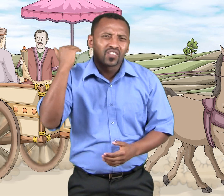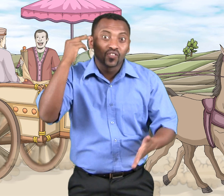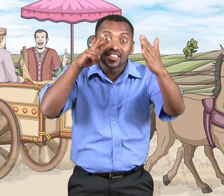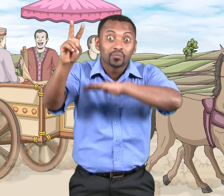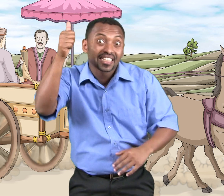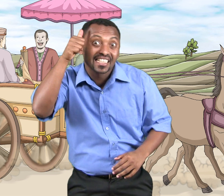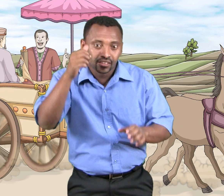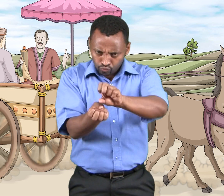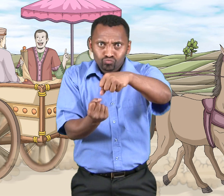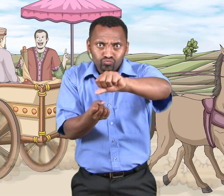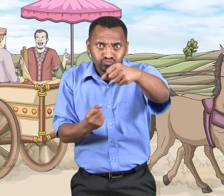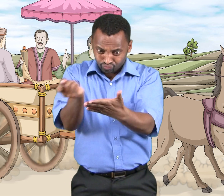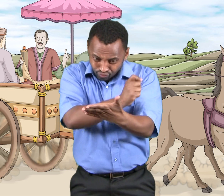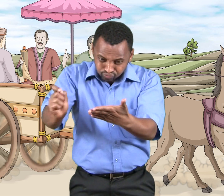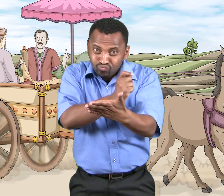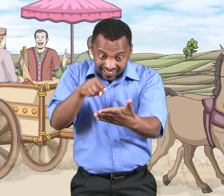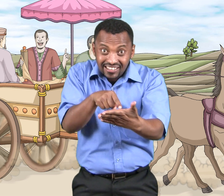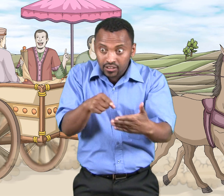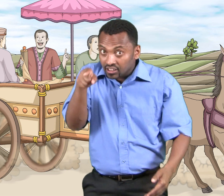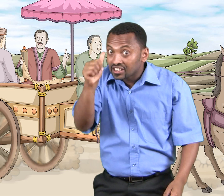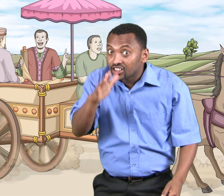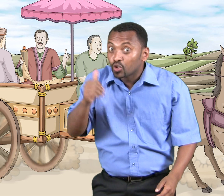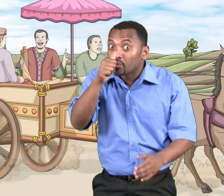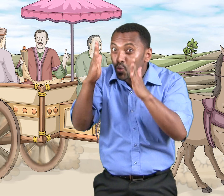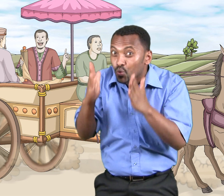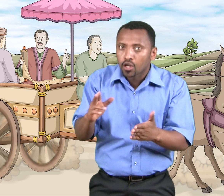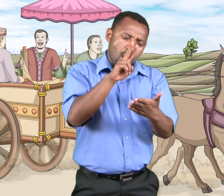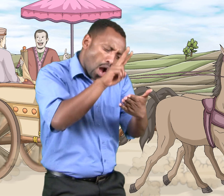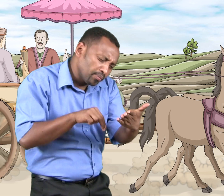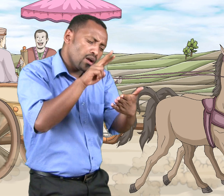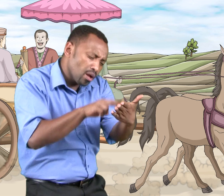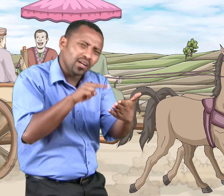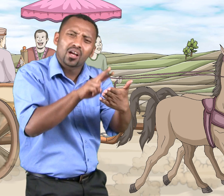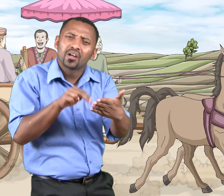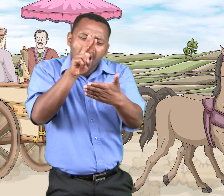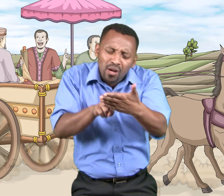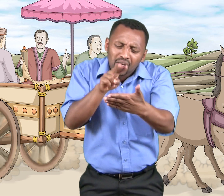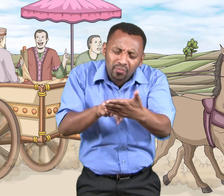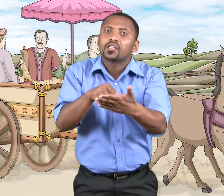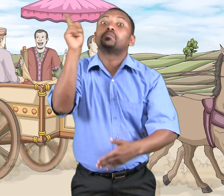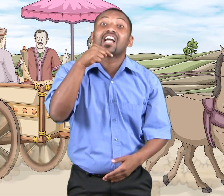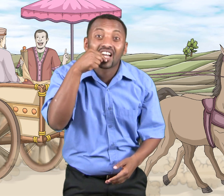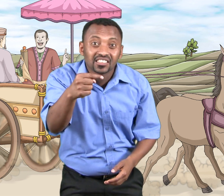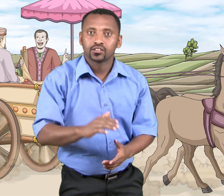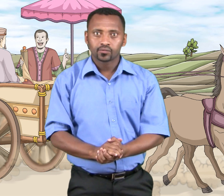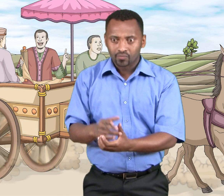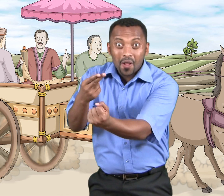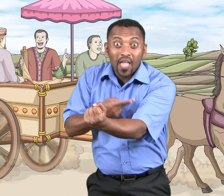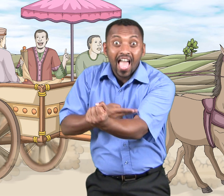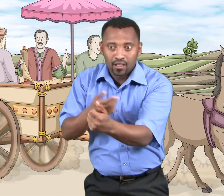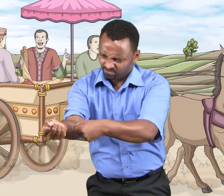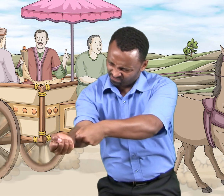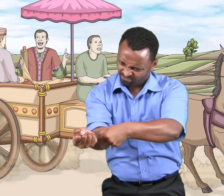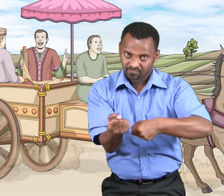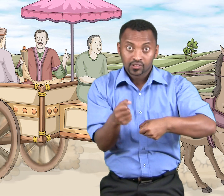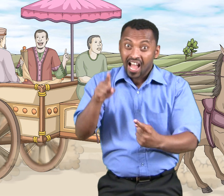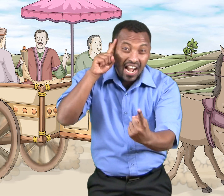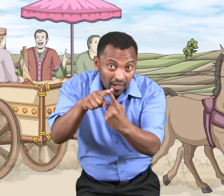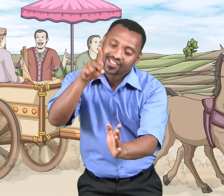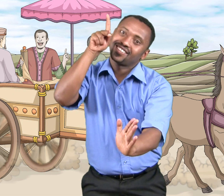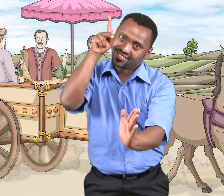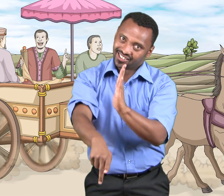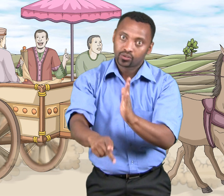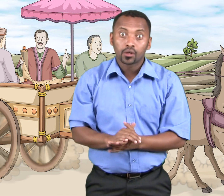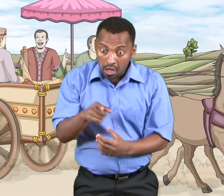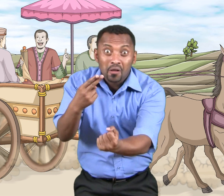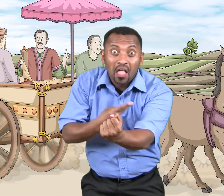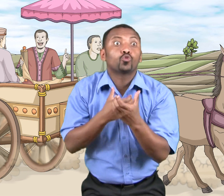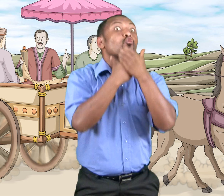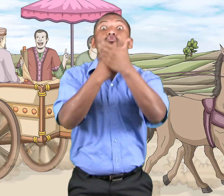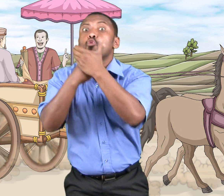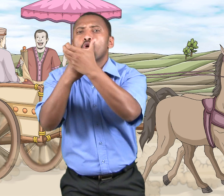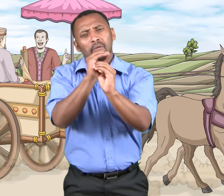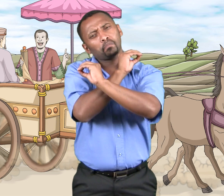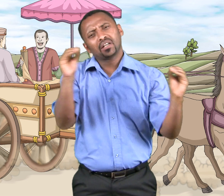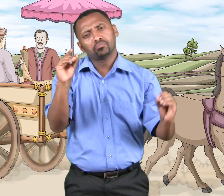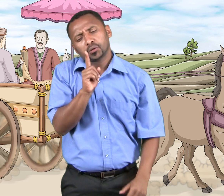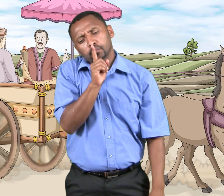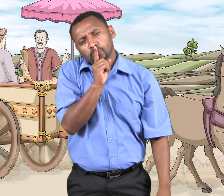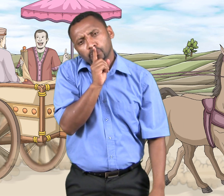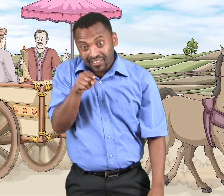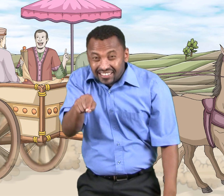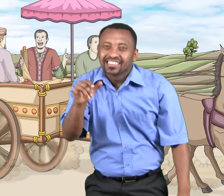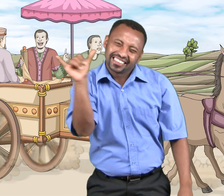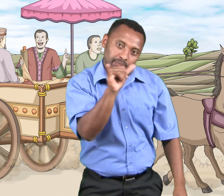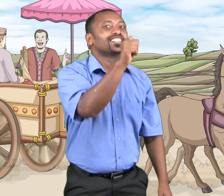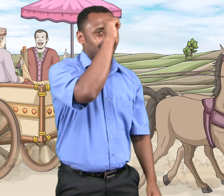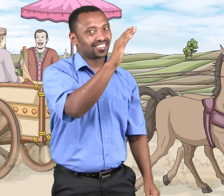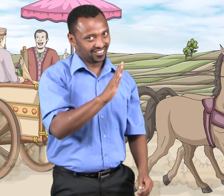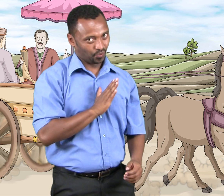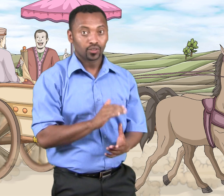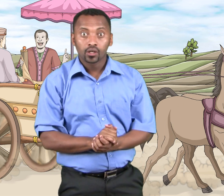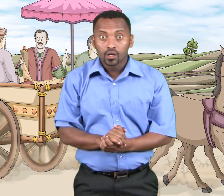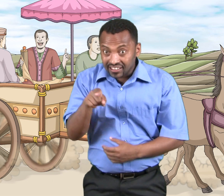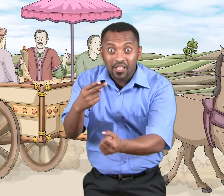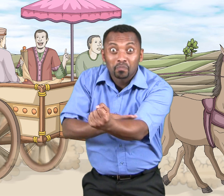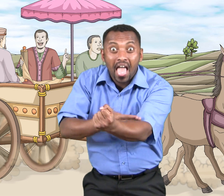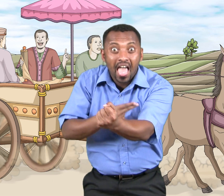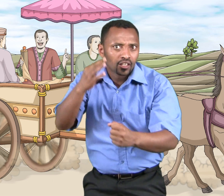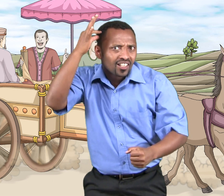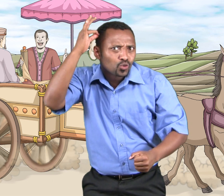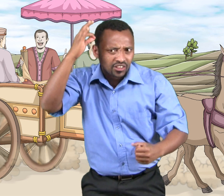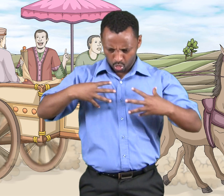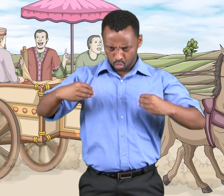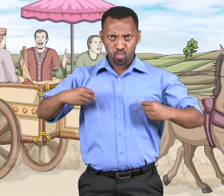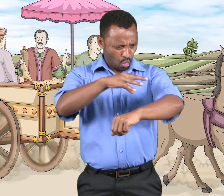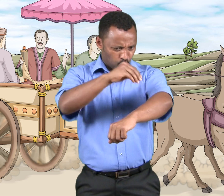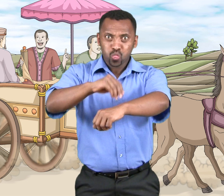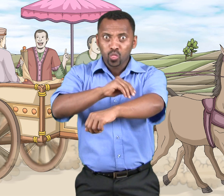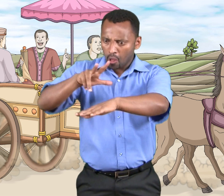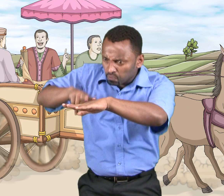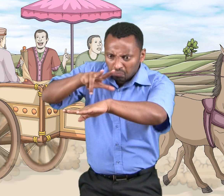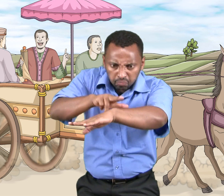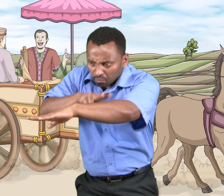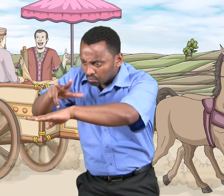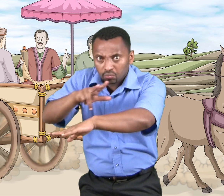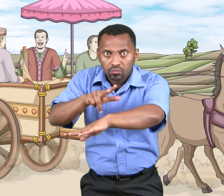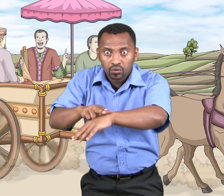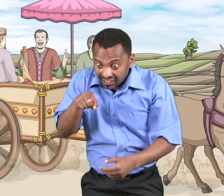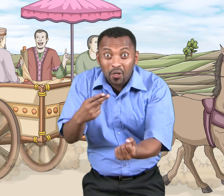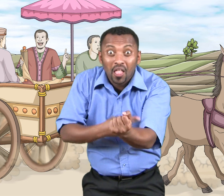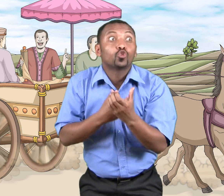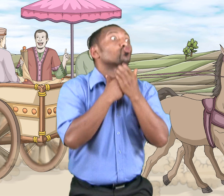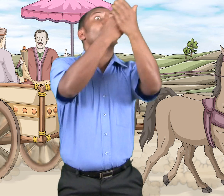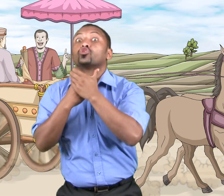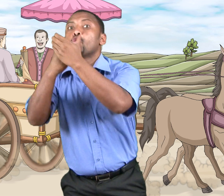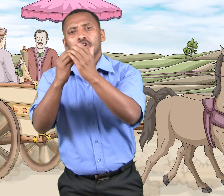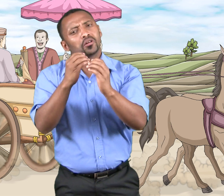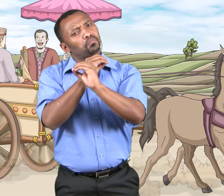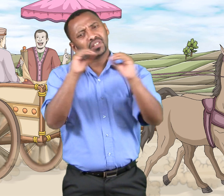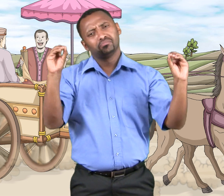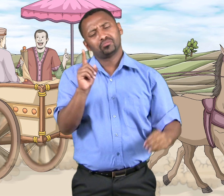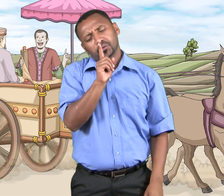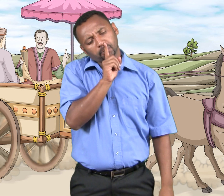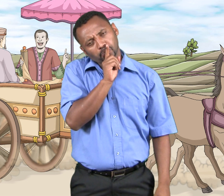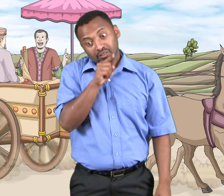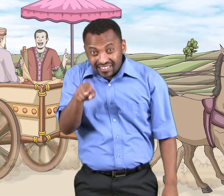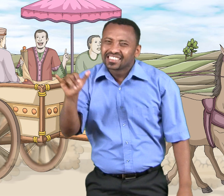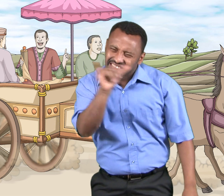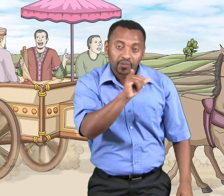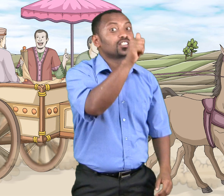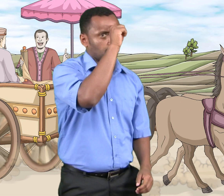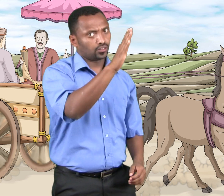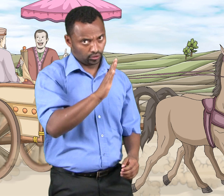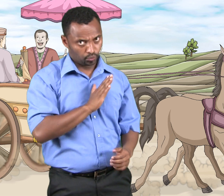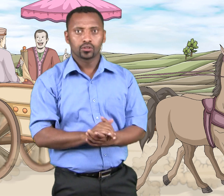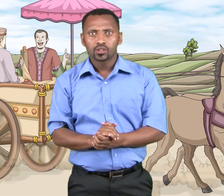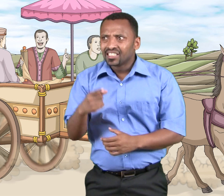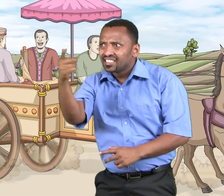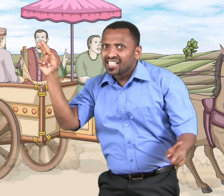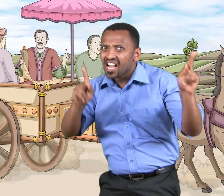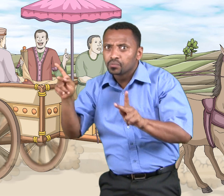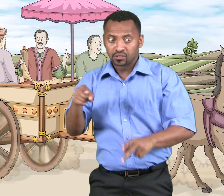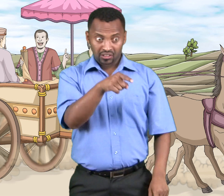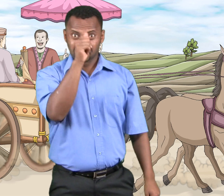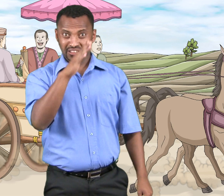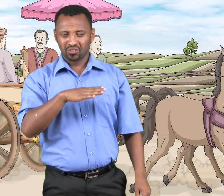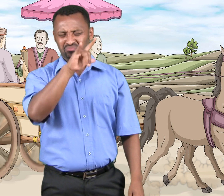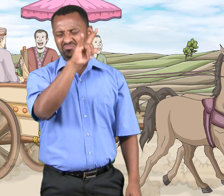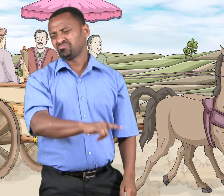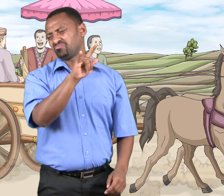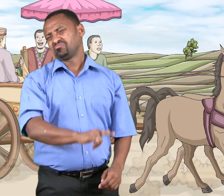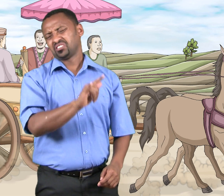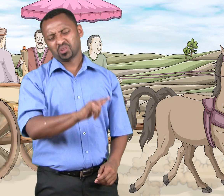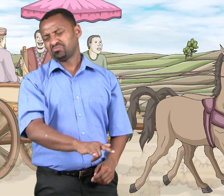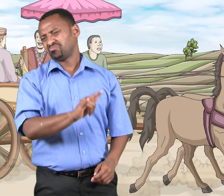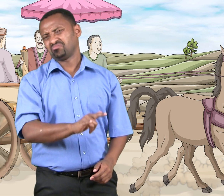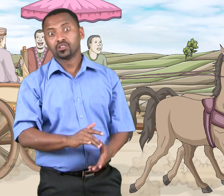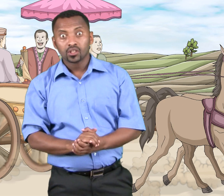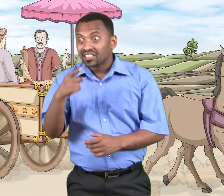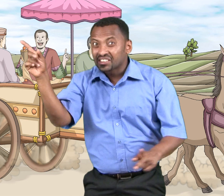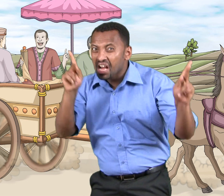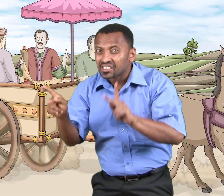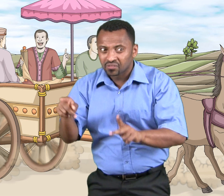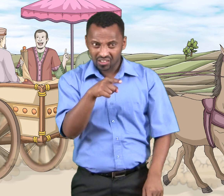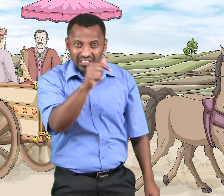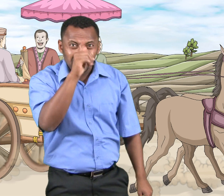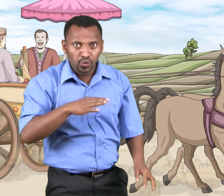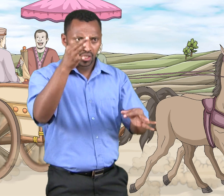The eunuch was reading this passage of Scripture: “He was led like a sheep to the slaughter, and as a lamb before the shearer is silent, so He did not open His mouth.